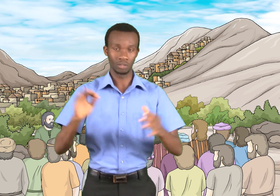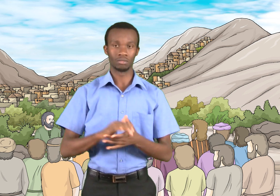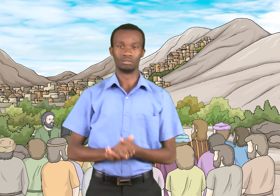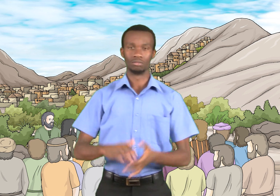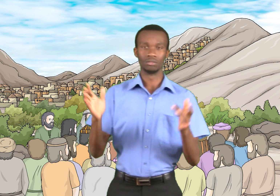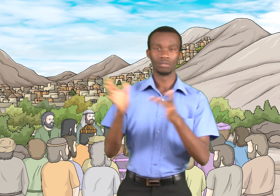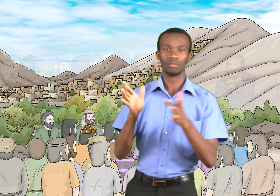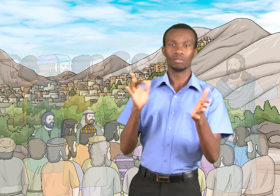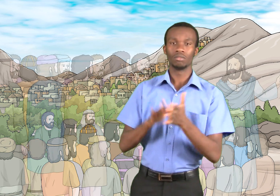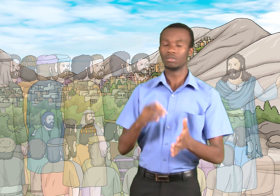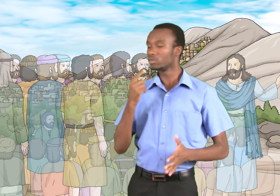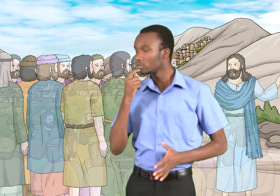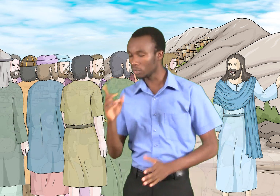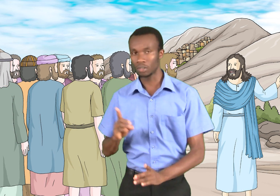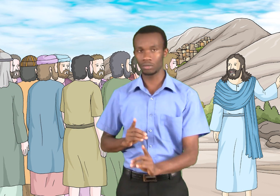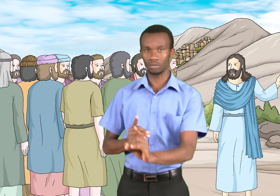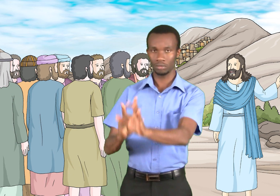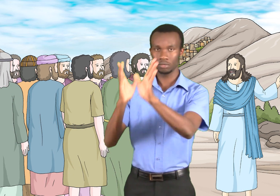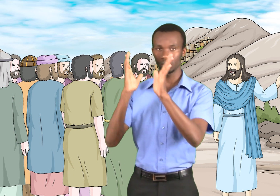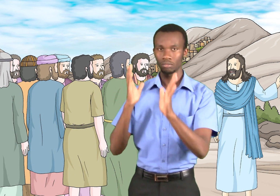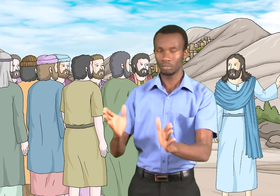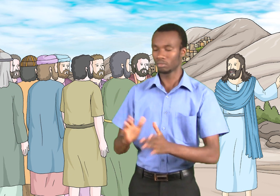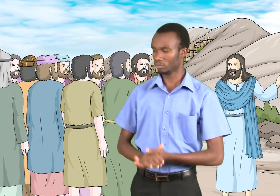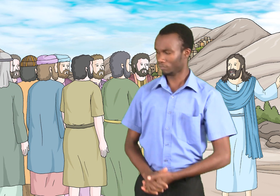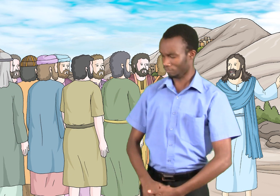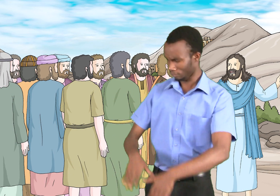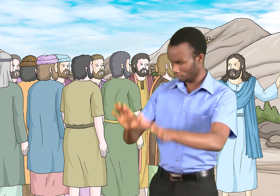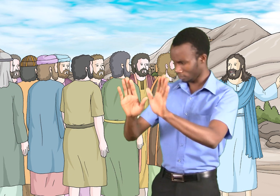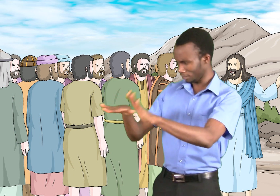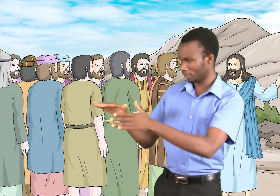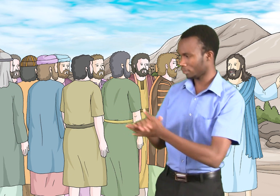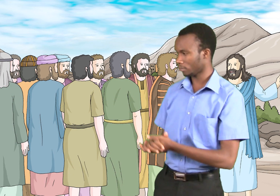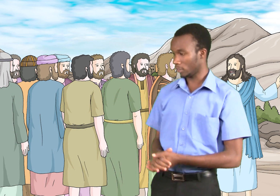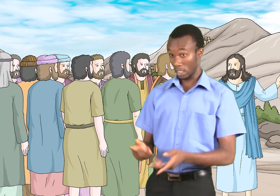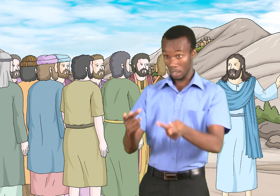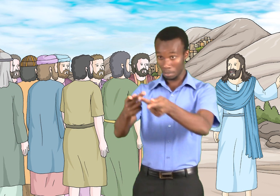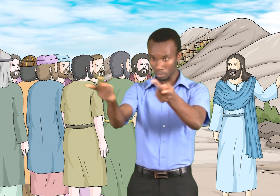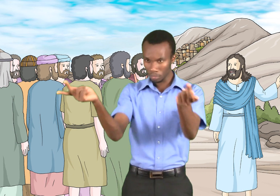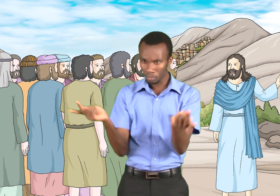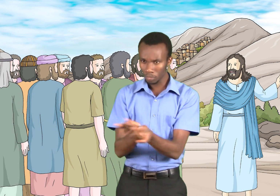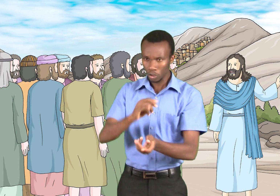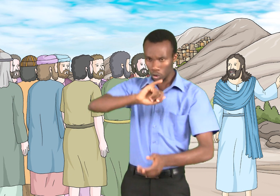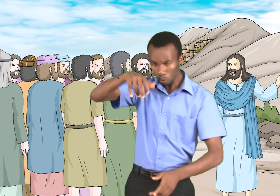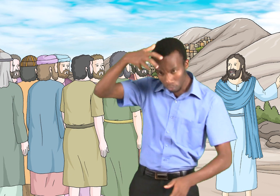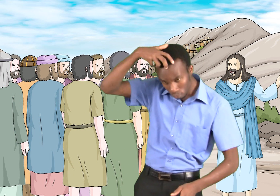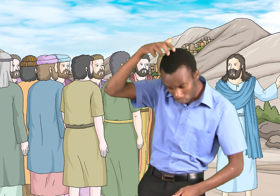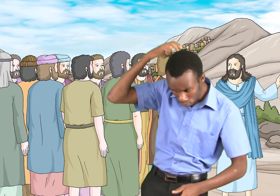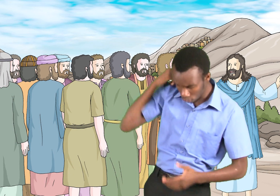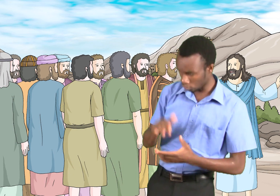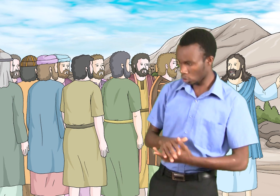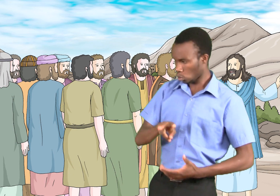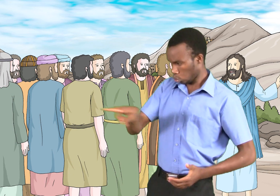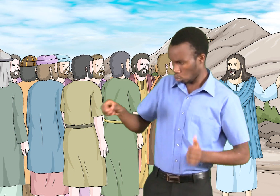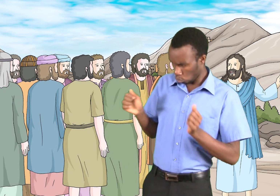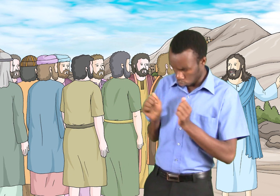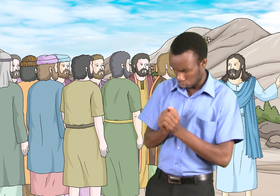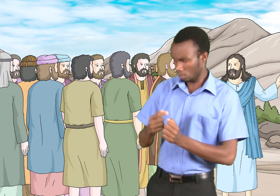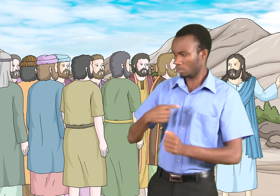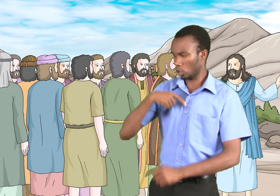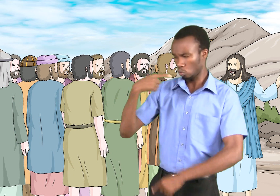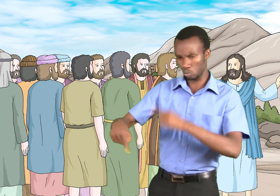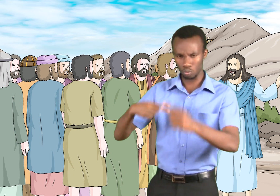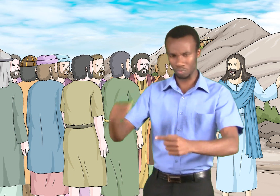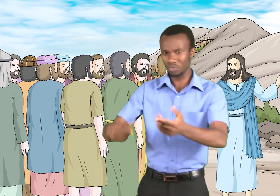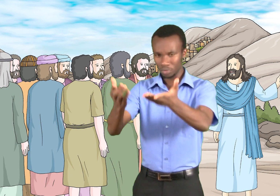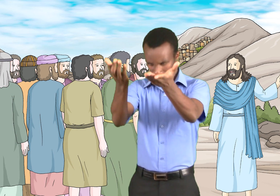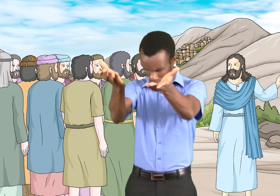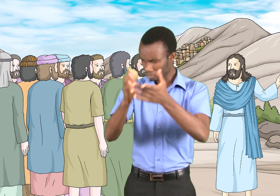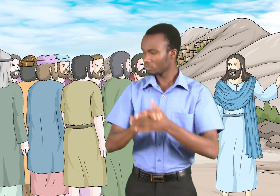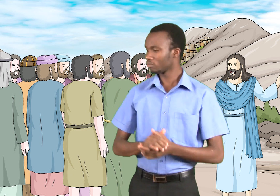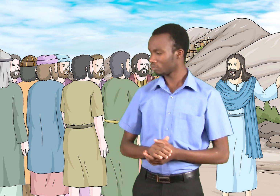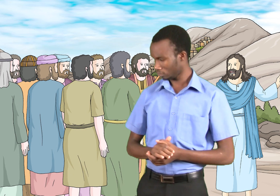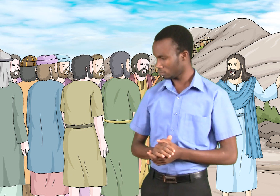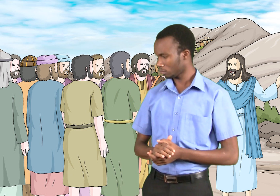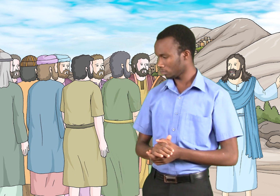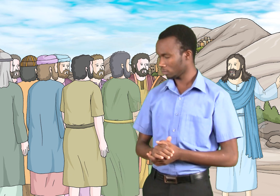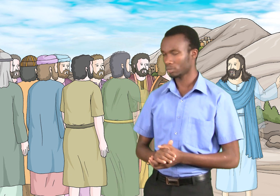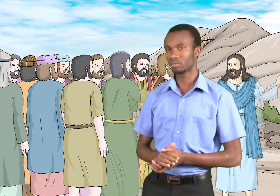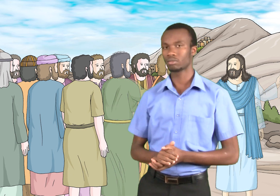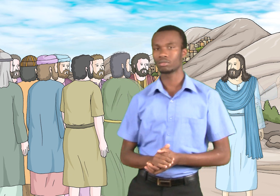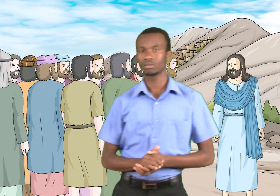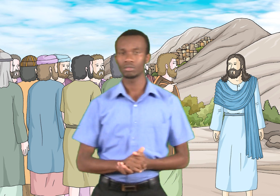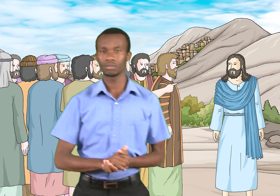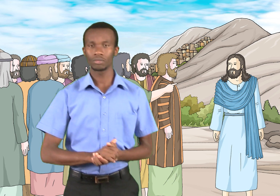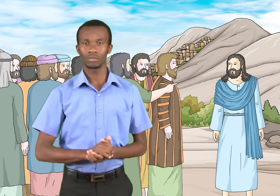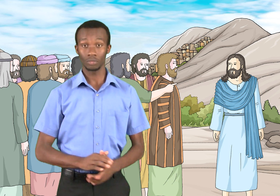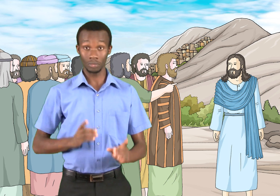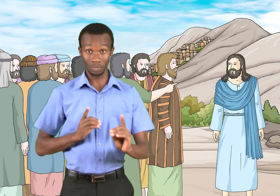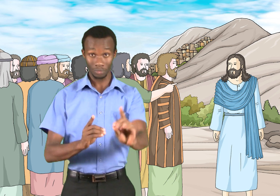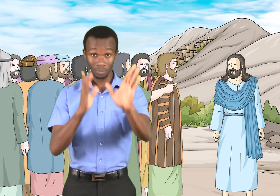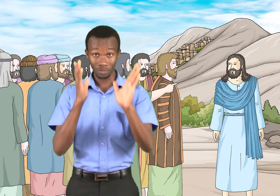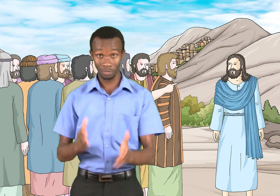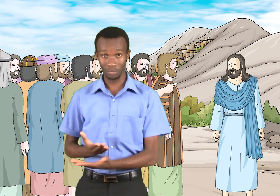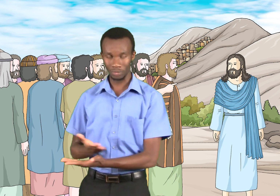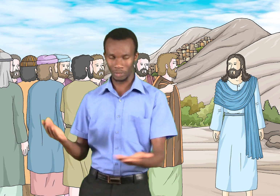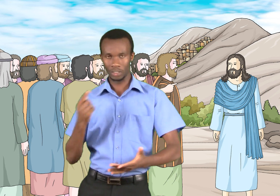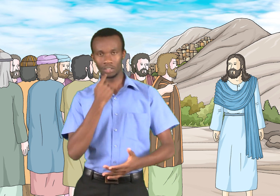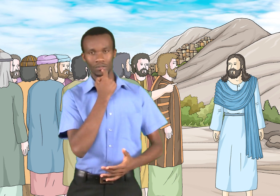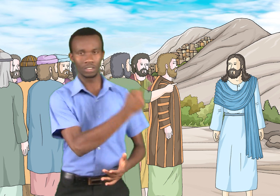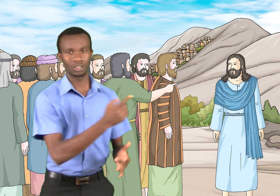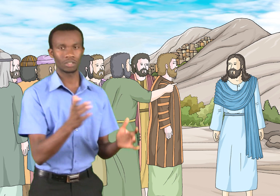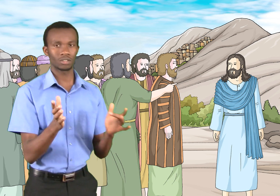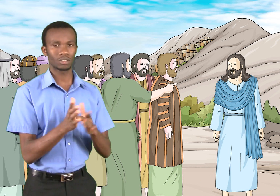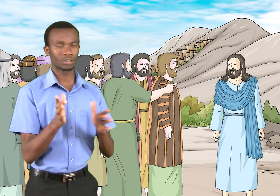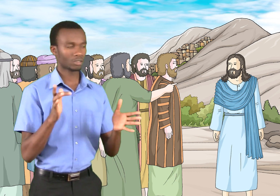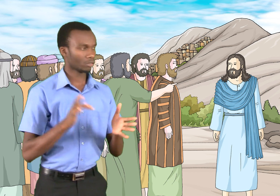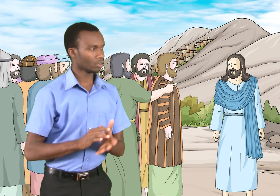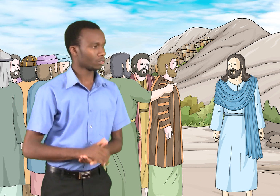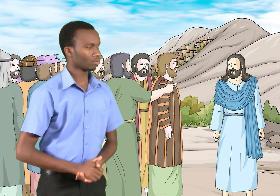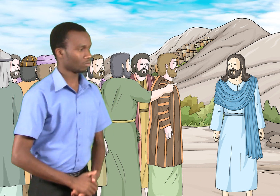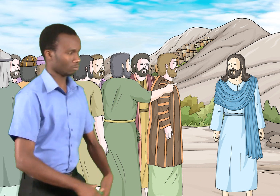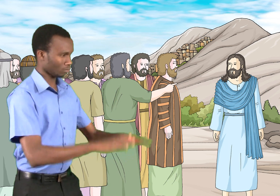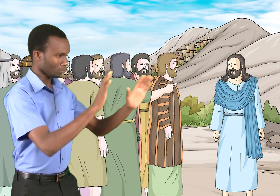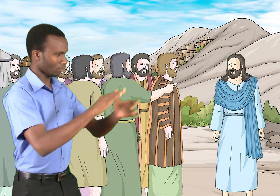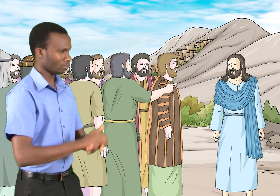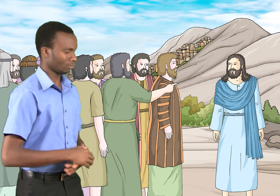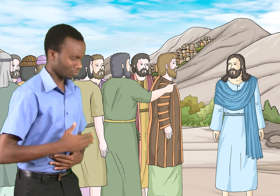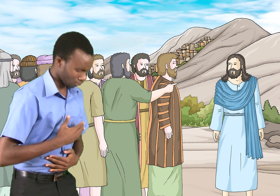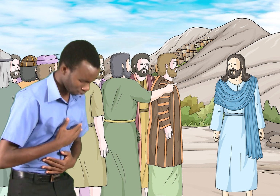So on hearing that Lazarus was sick, He stayed where He was for two days, and then He said to the disciples, “Let us go back to Judea.”